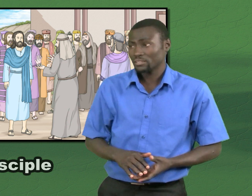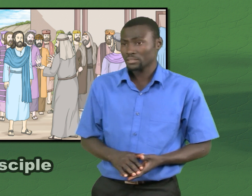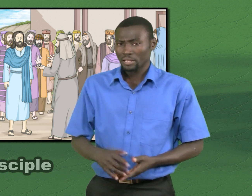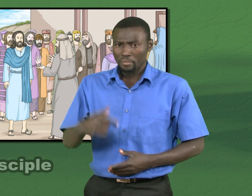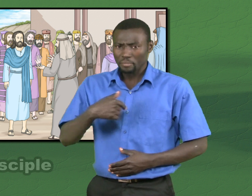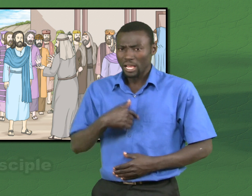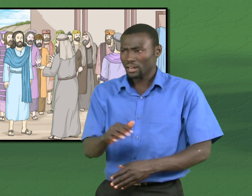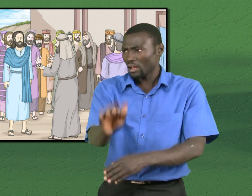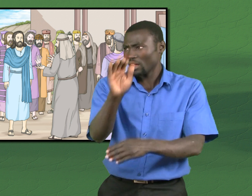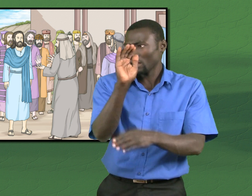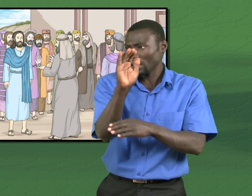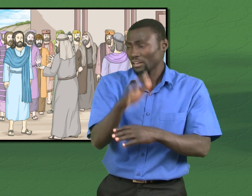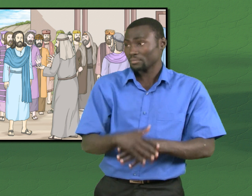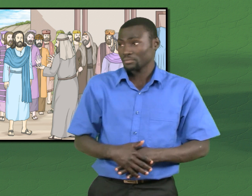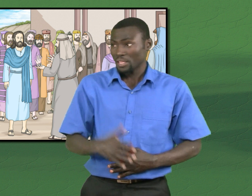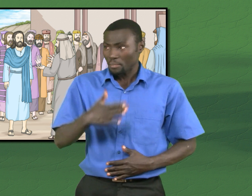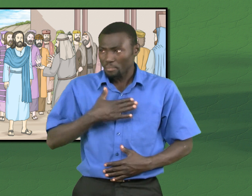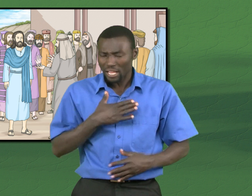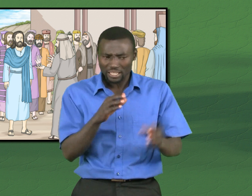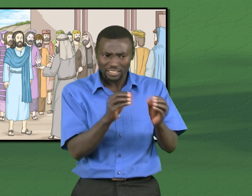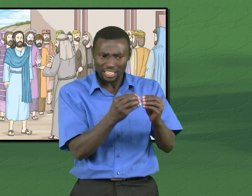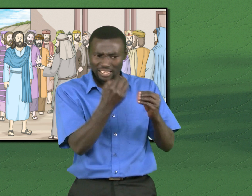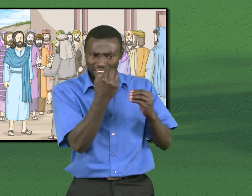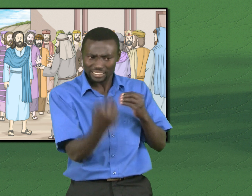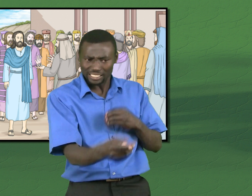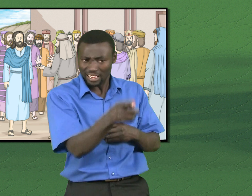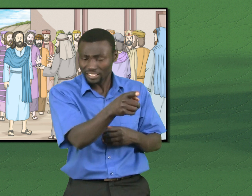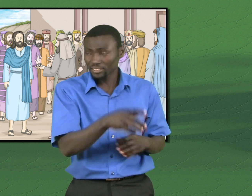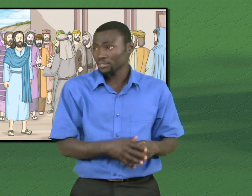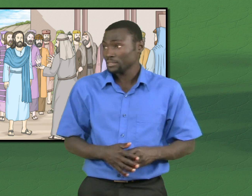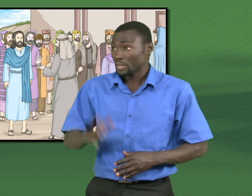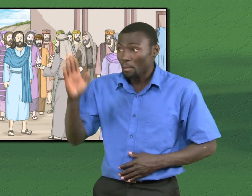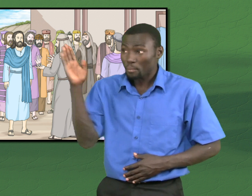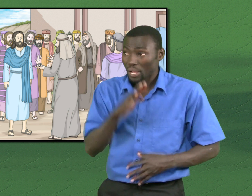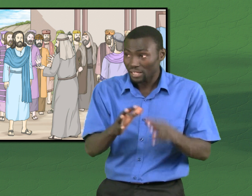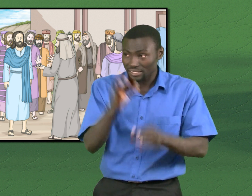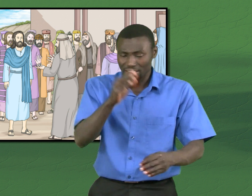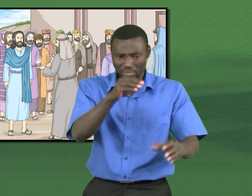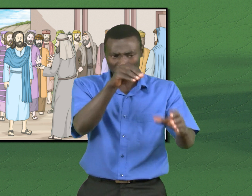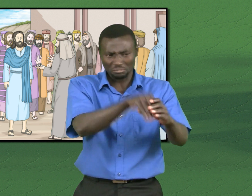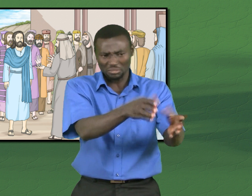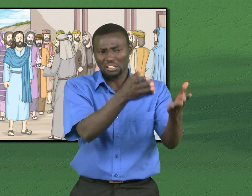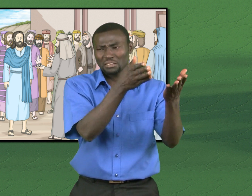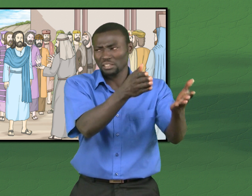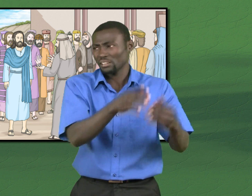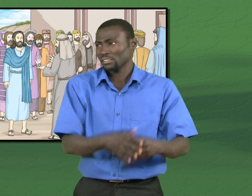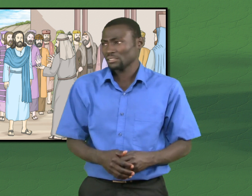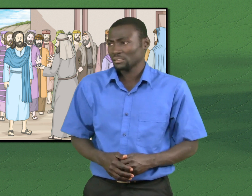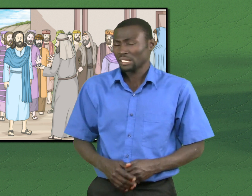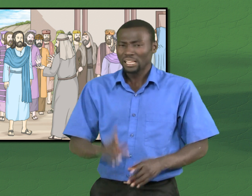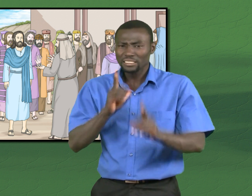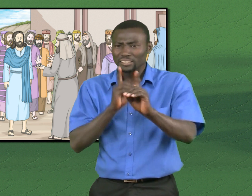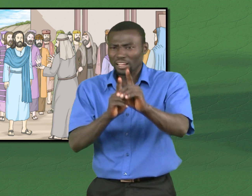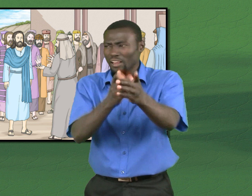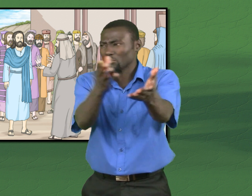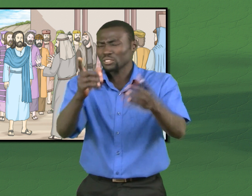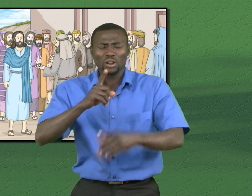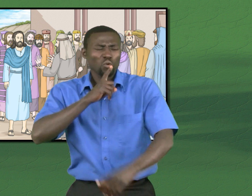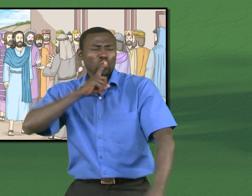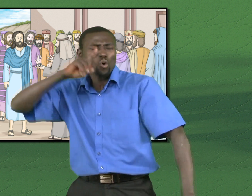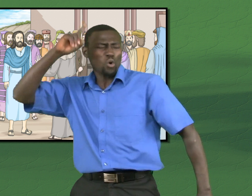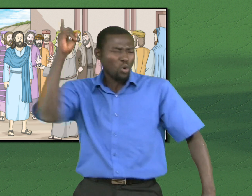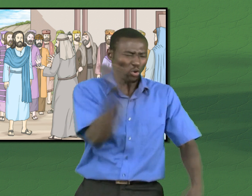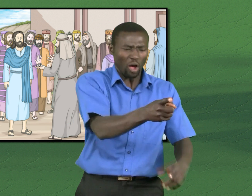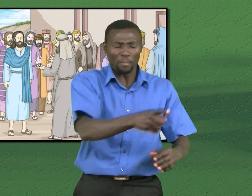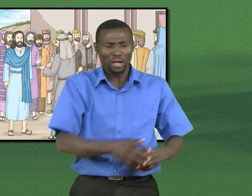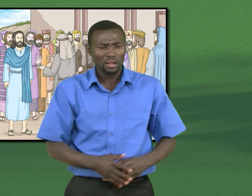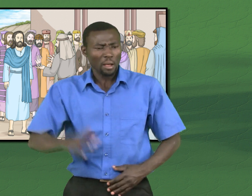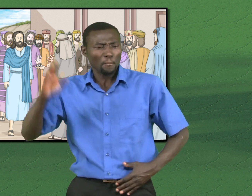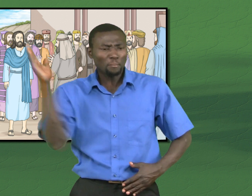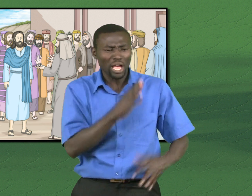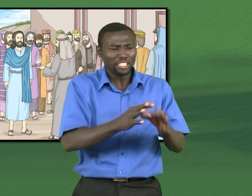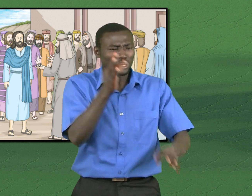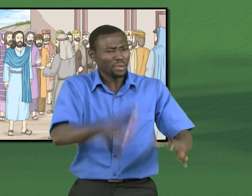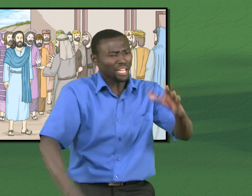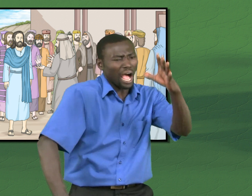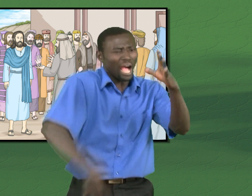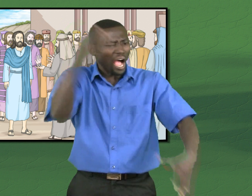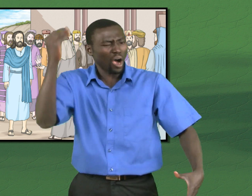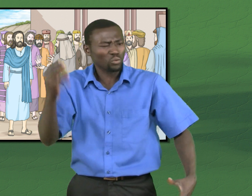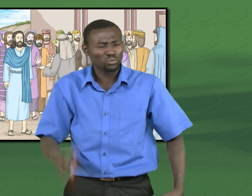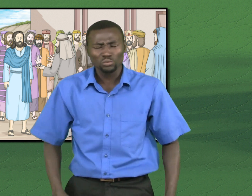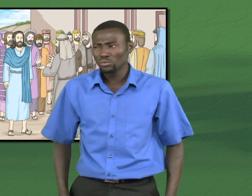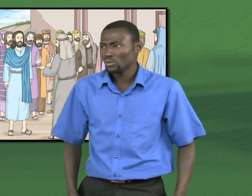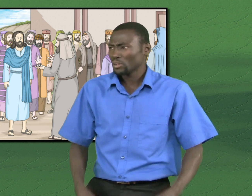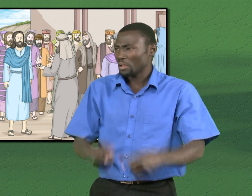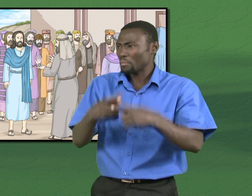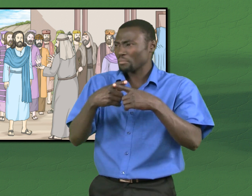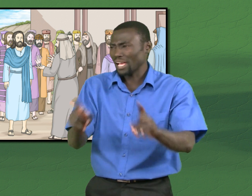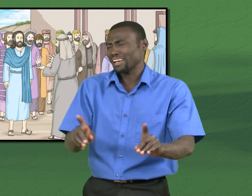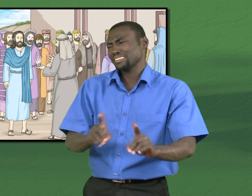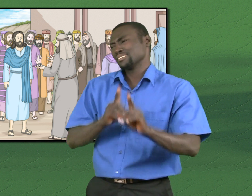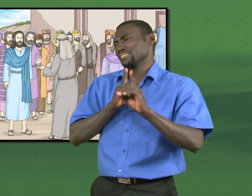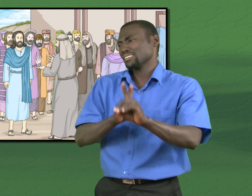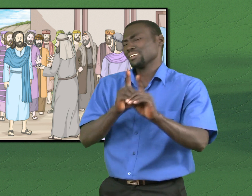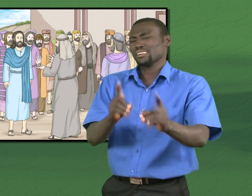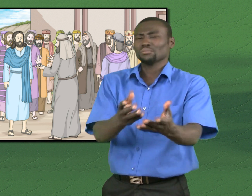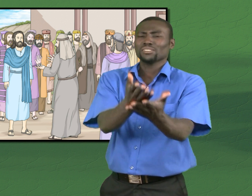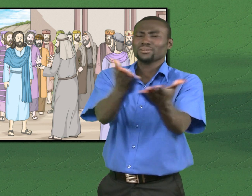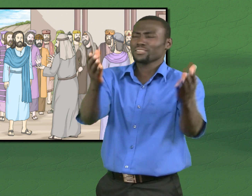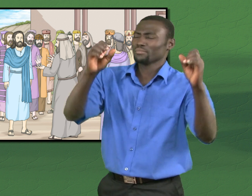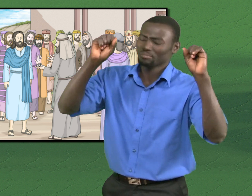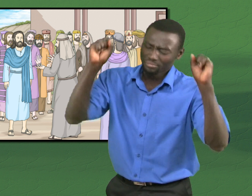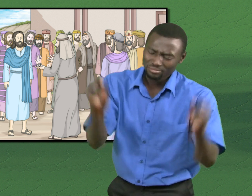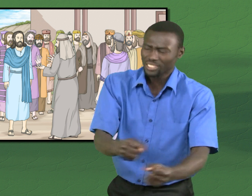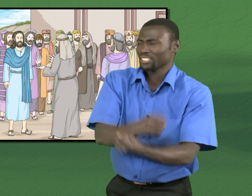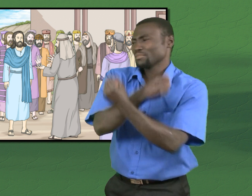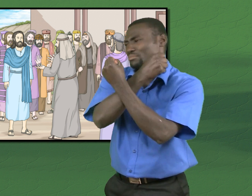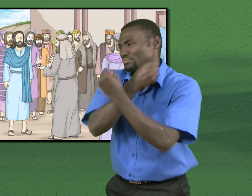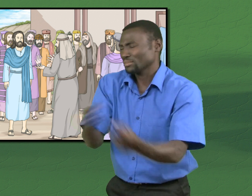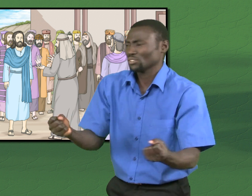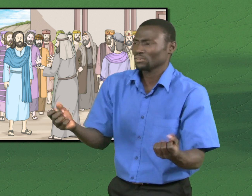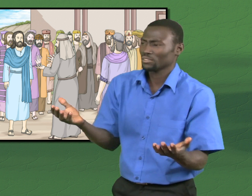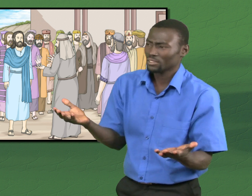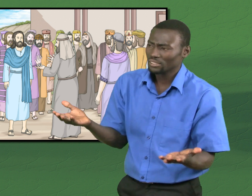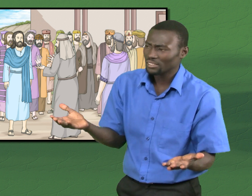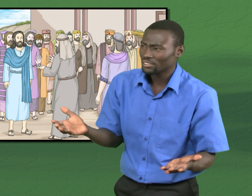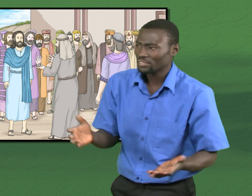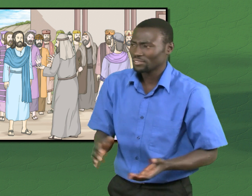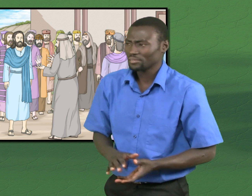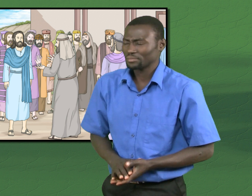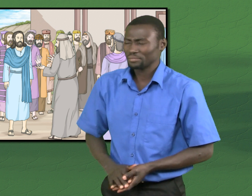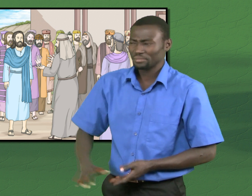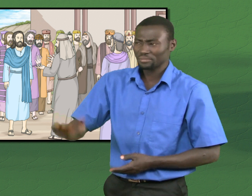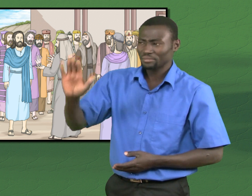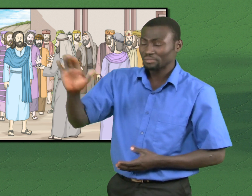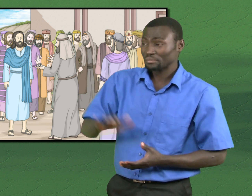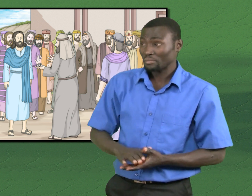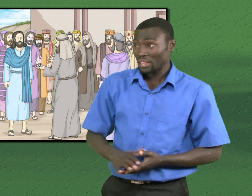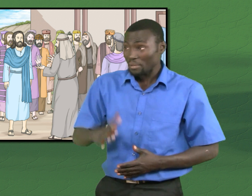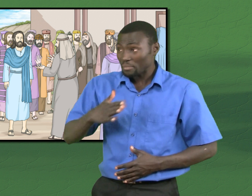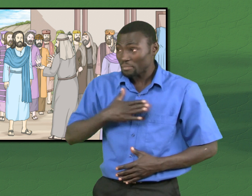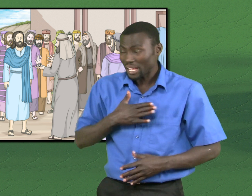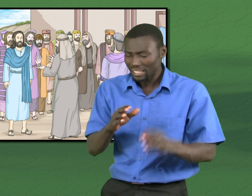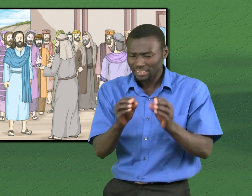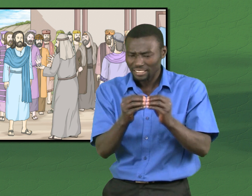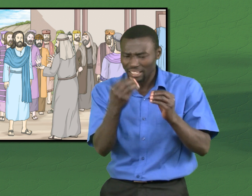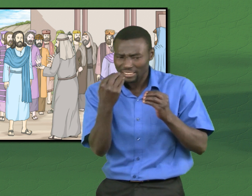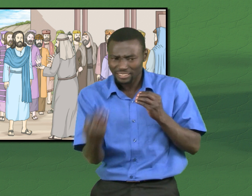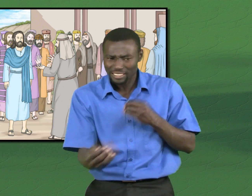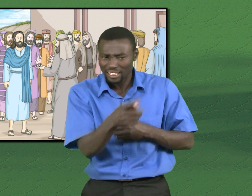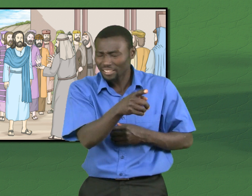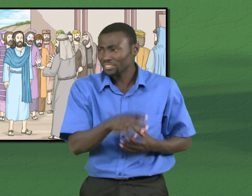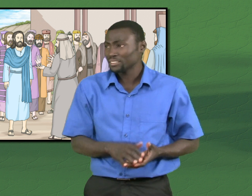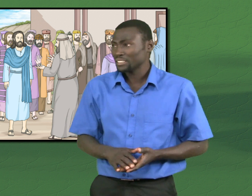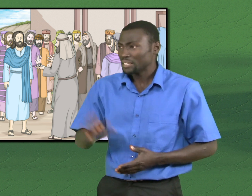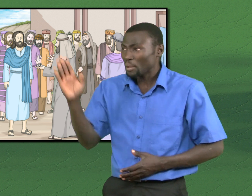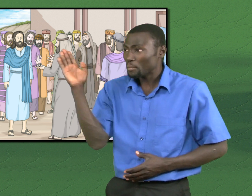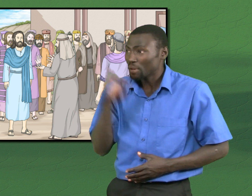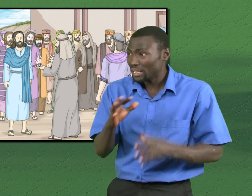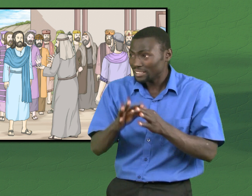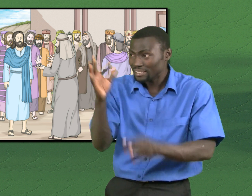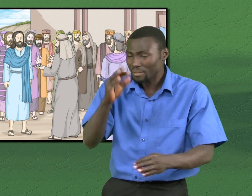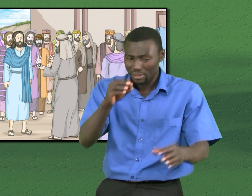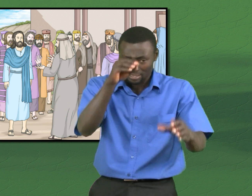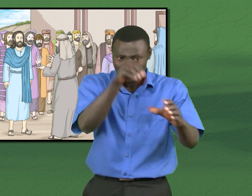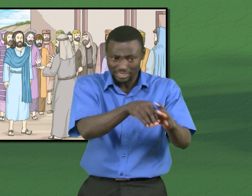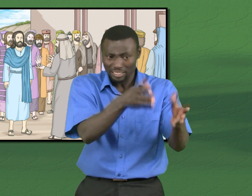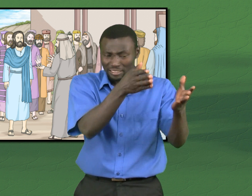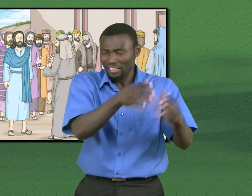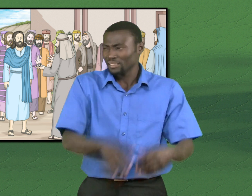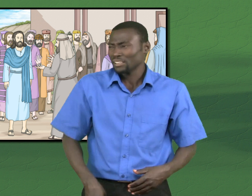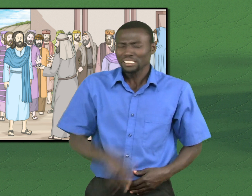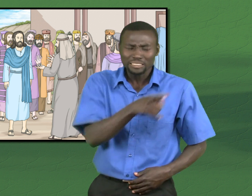He foams at the mouth, gnashes his teeth, and becomes rigid.